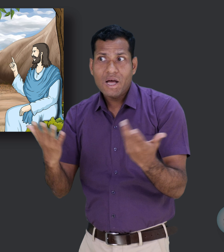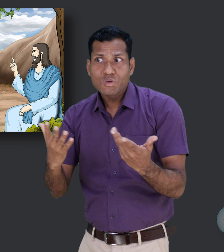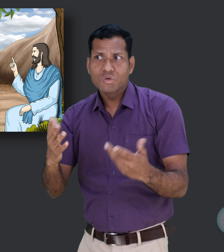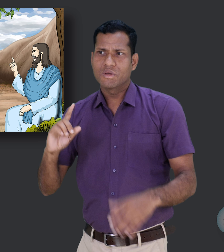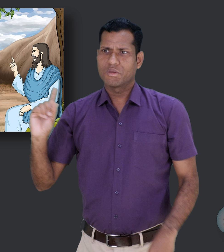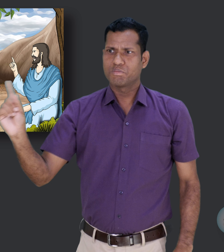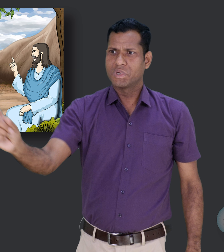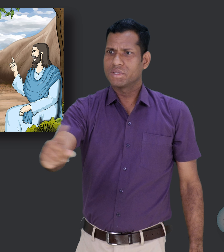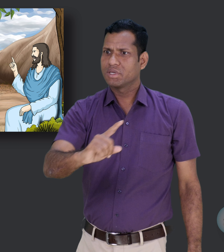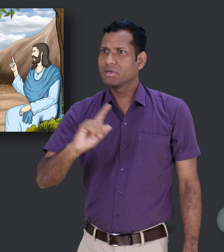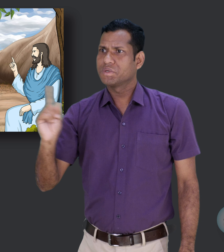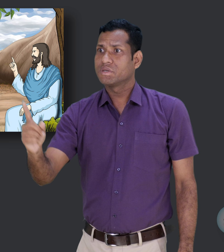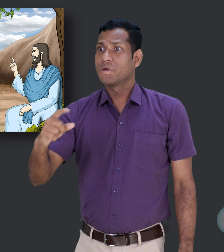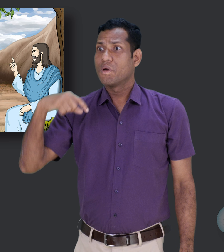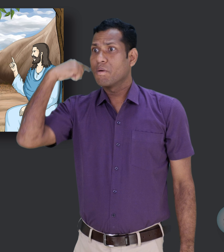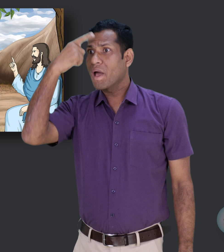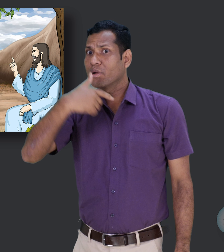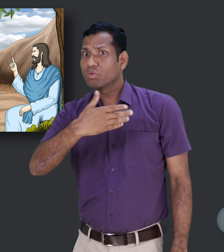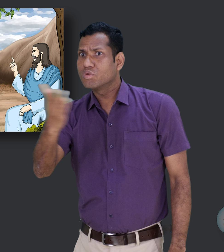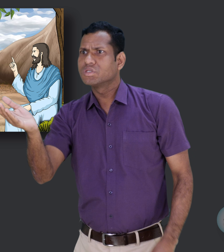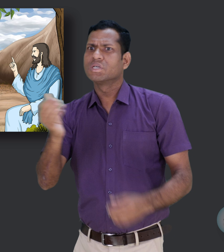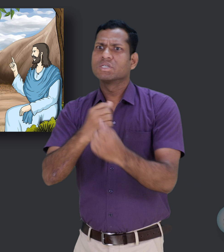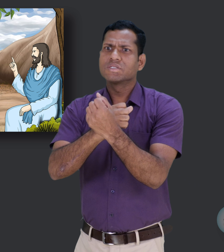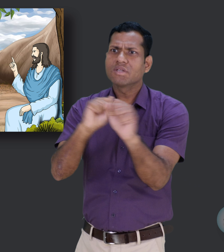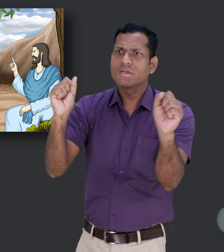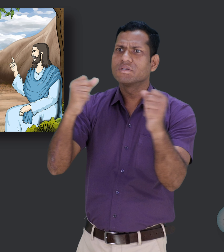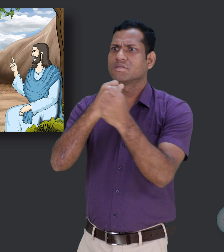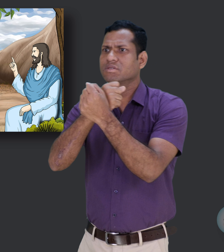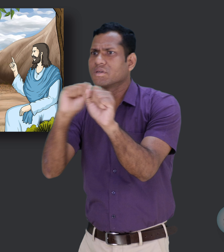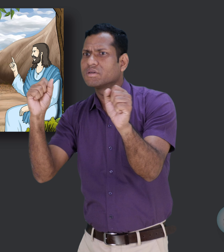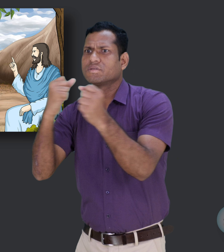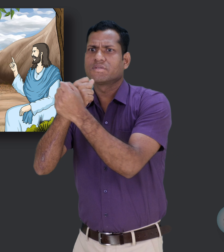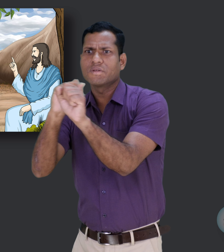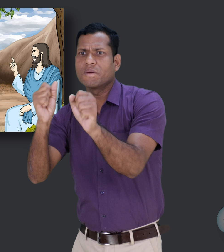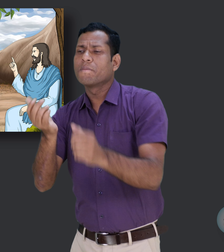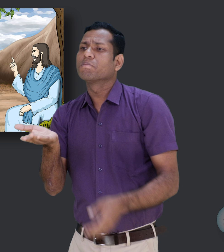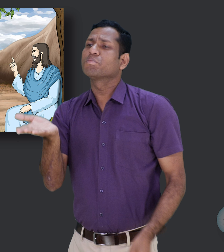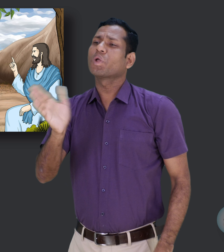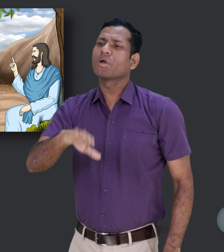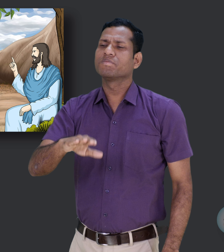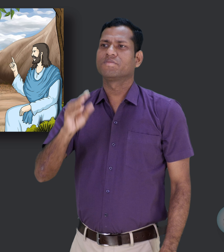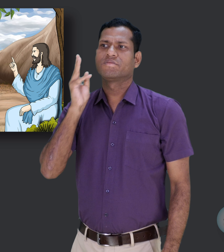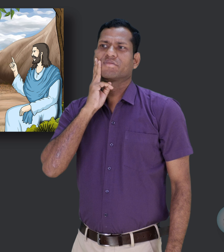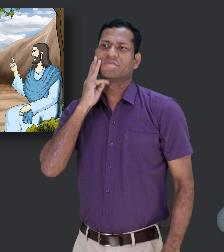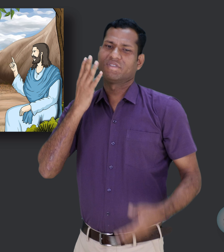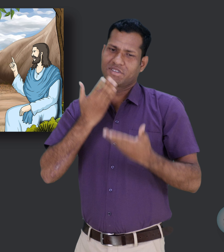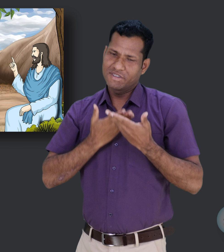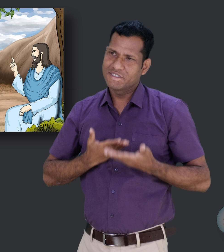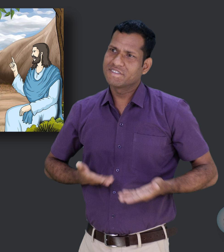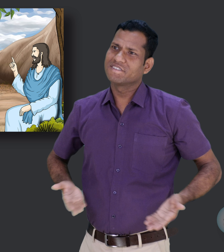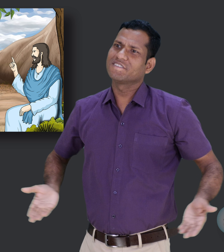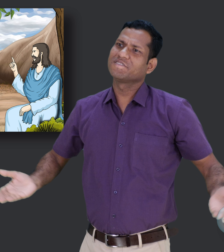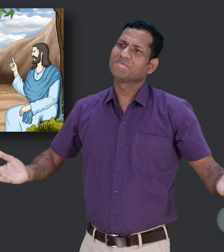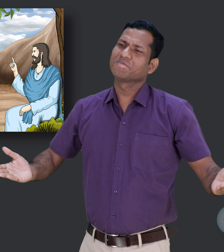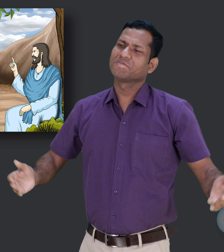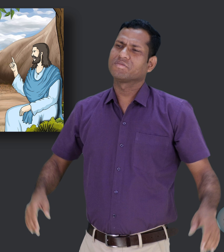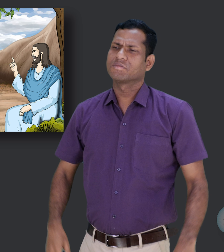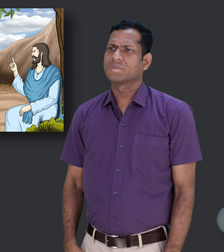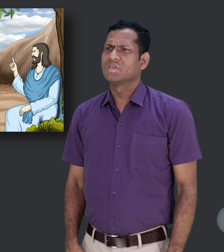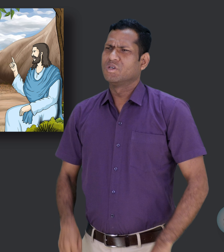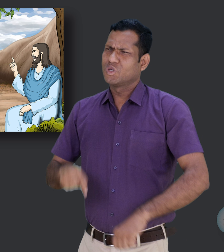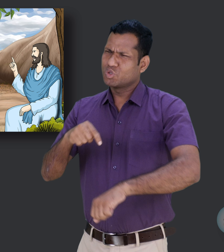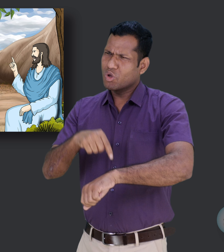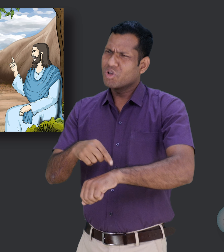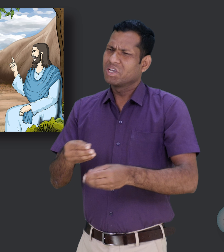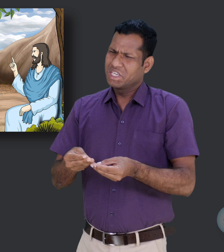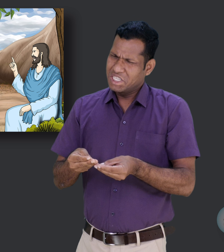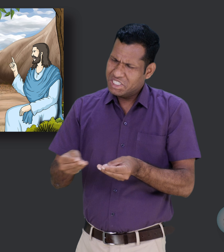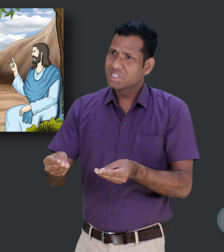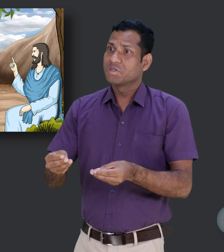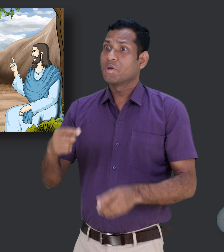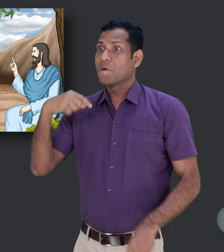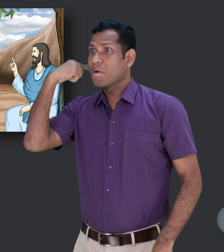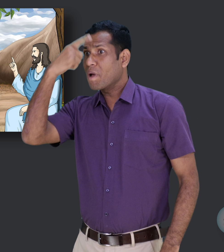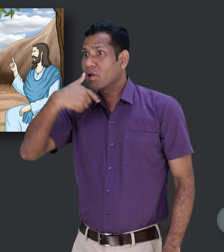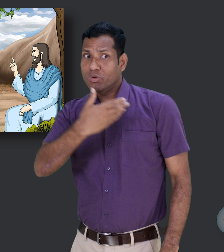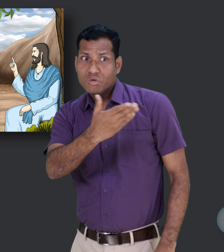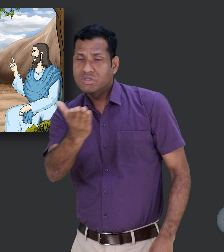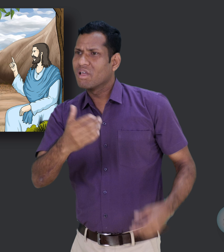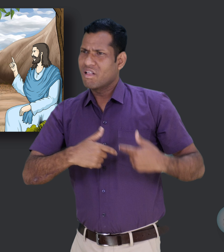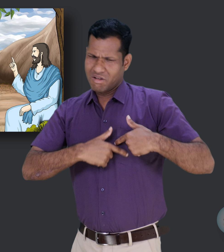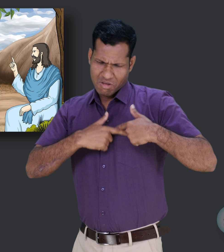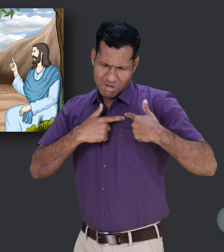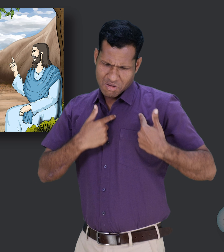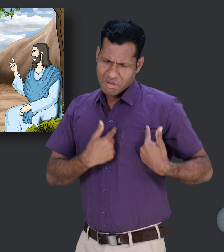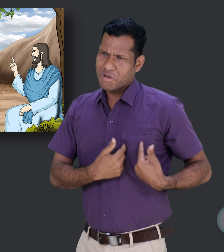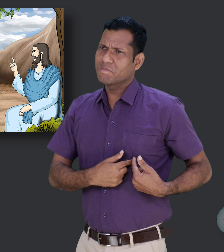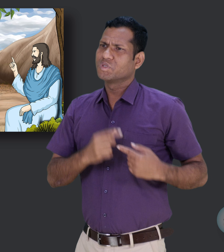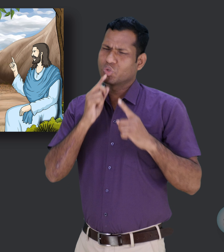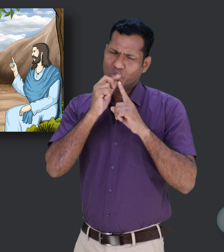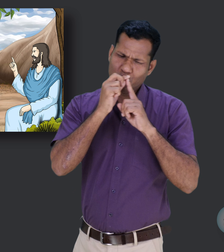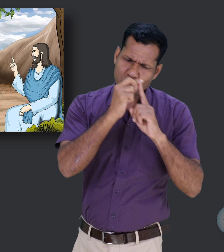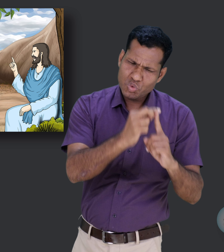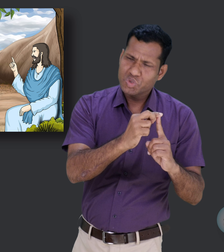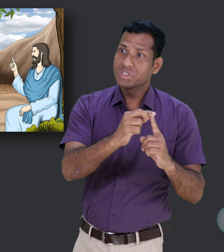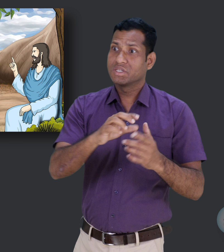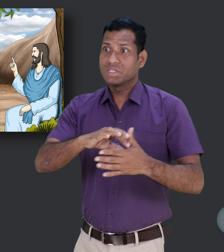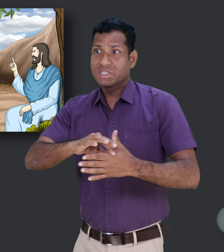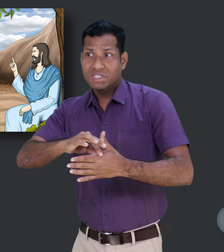we worship what we do know, for salvation is from the Jews.